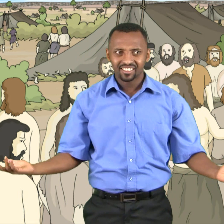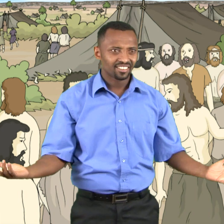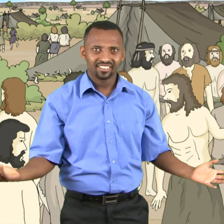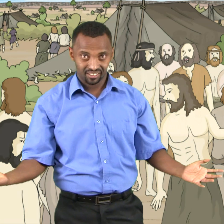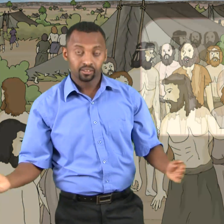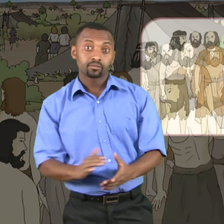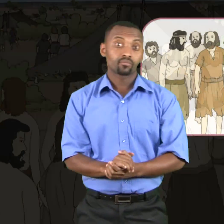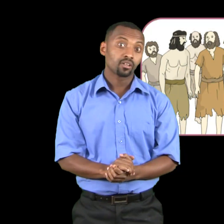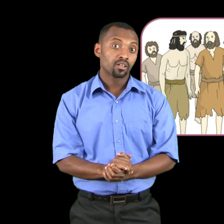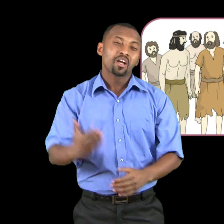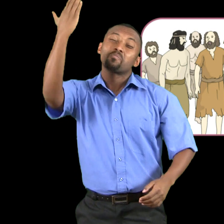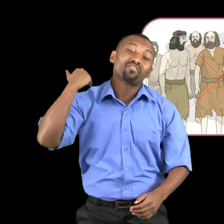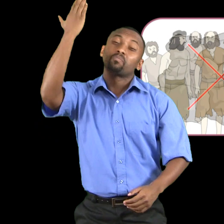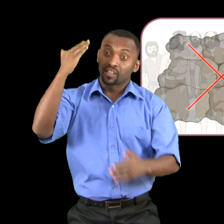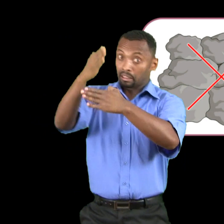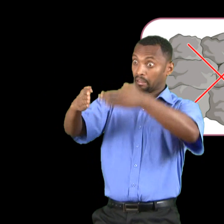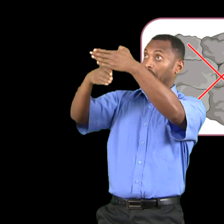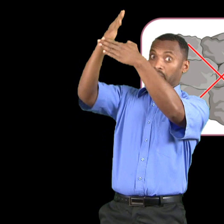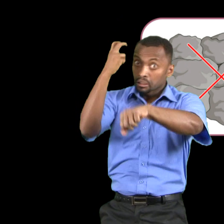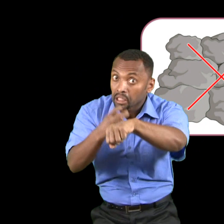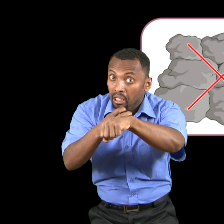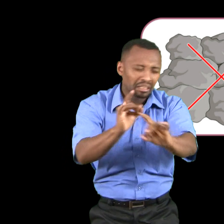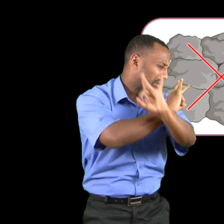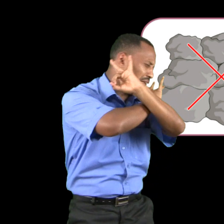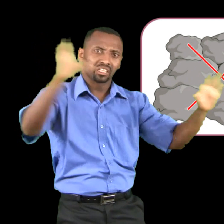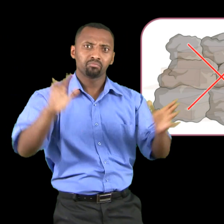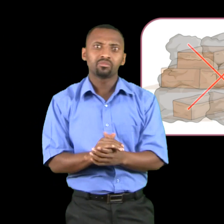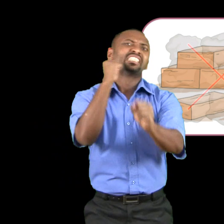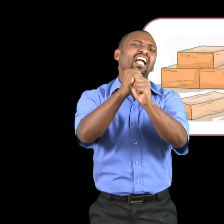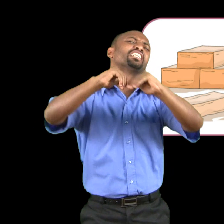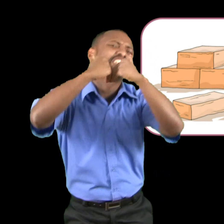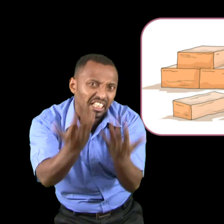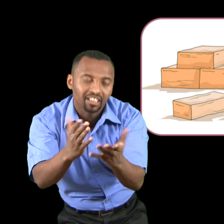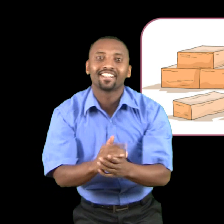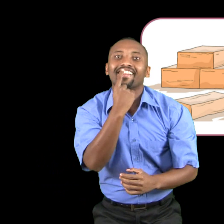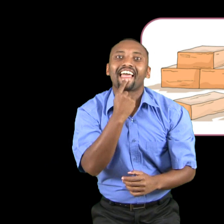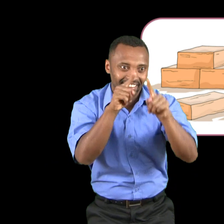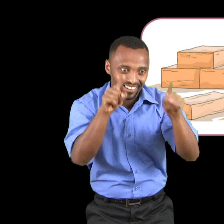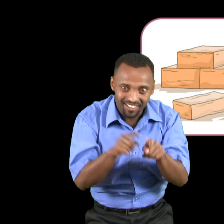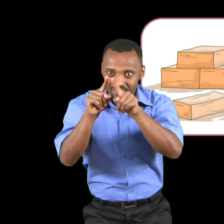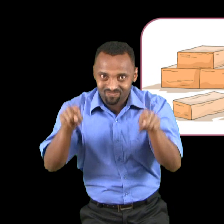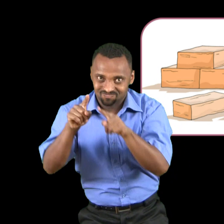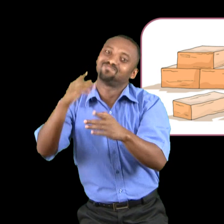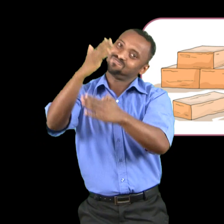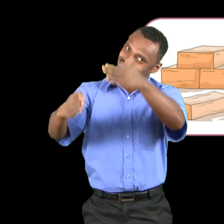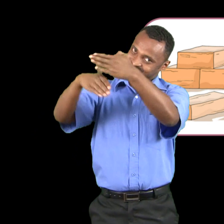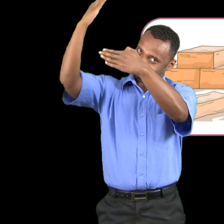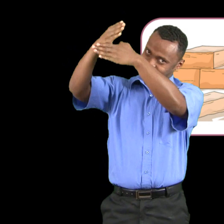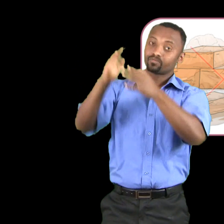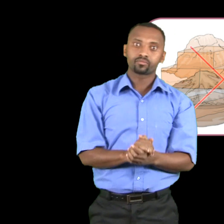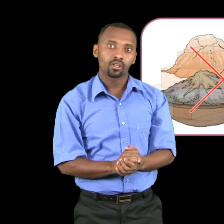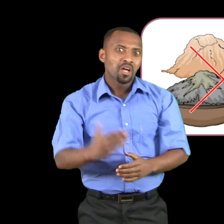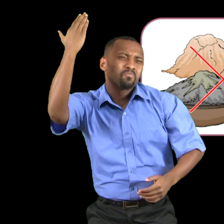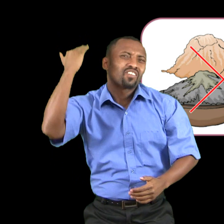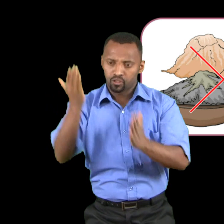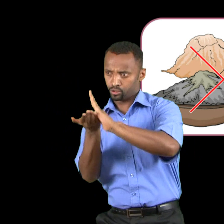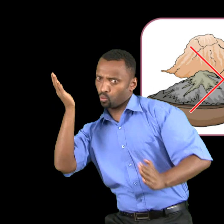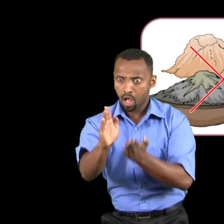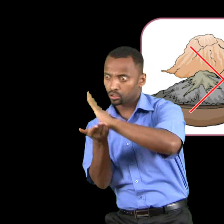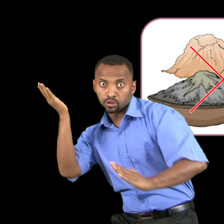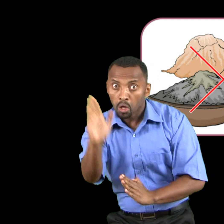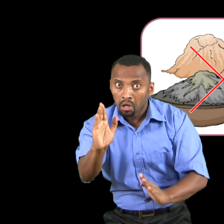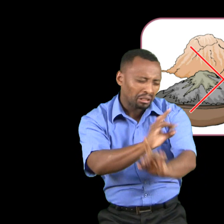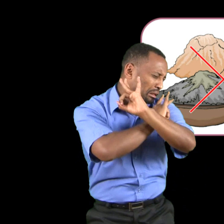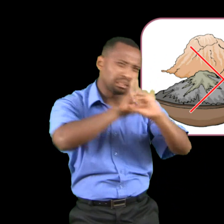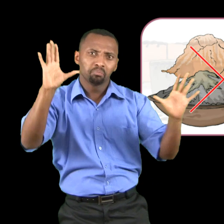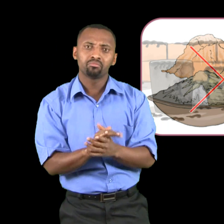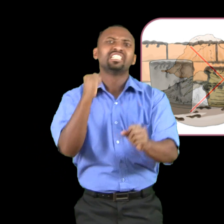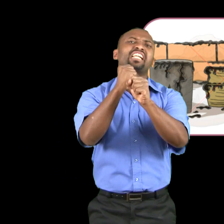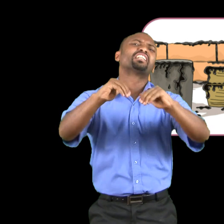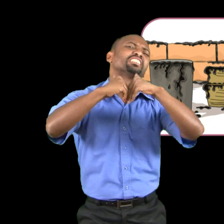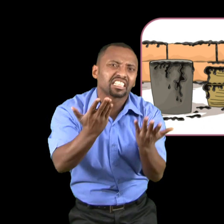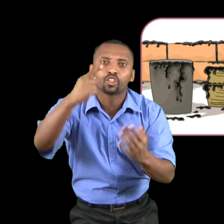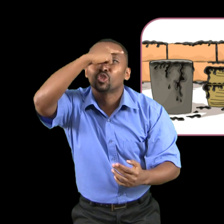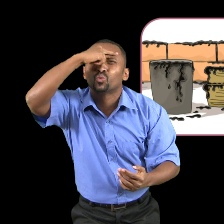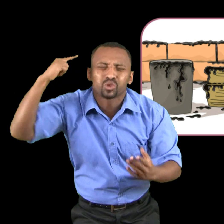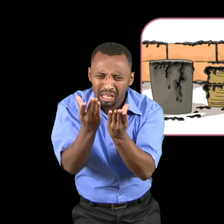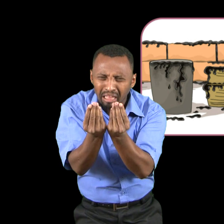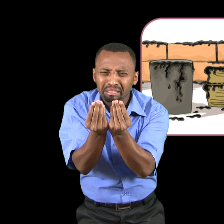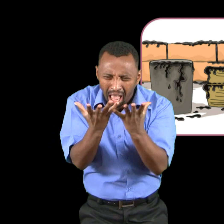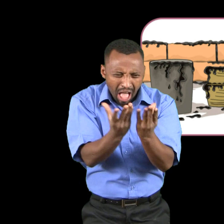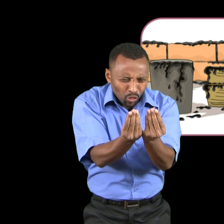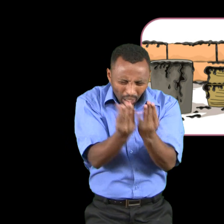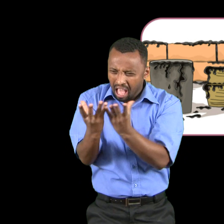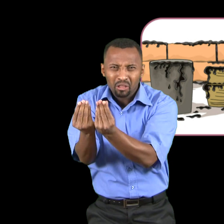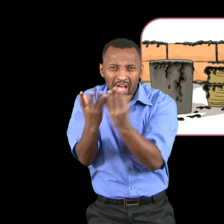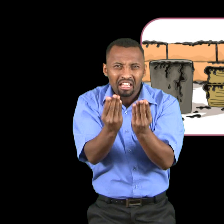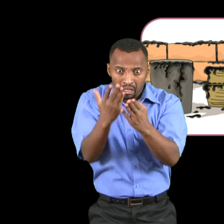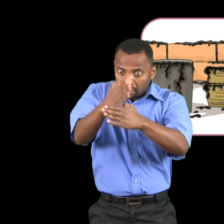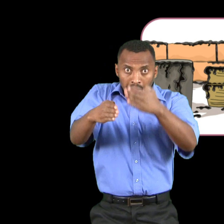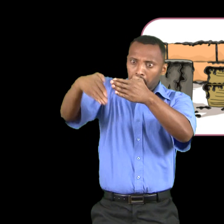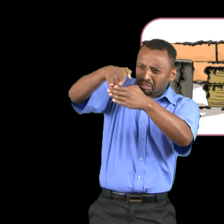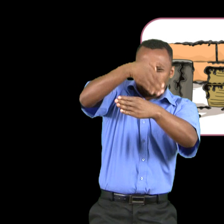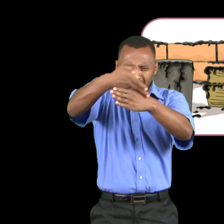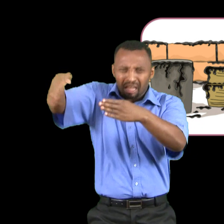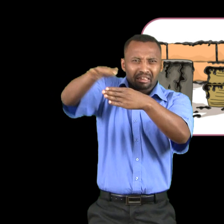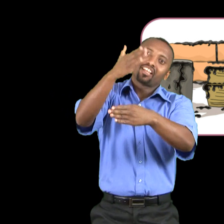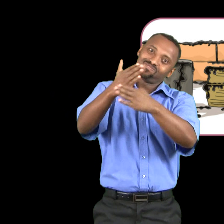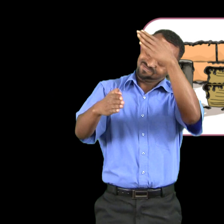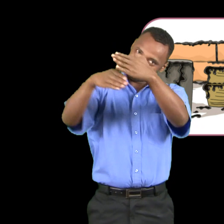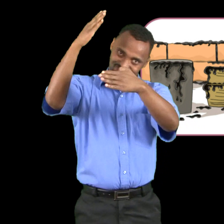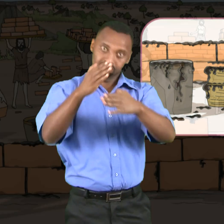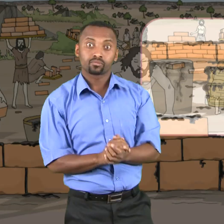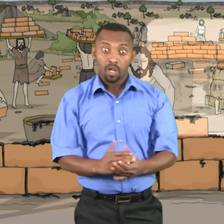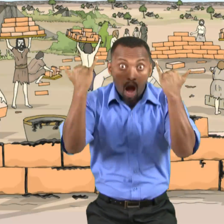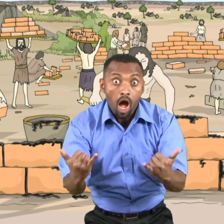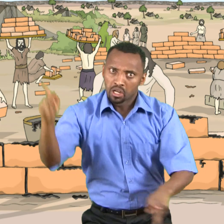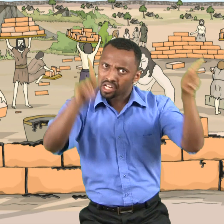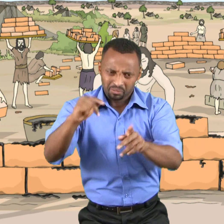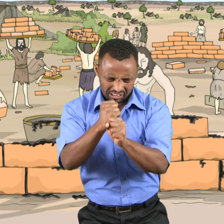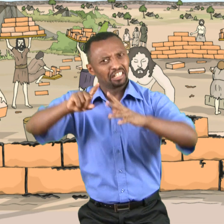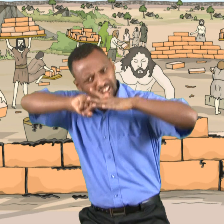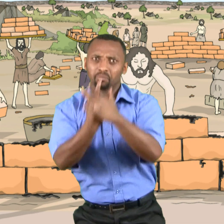So they used brick instead of stone, and tar instead of mortar.